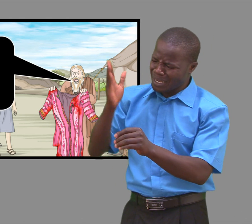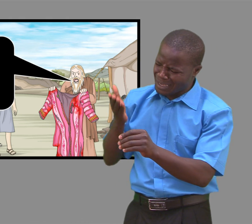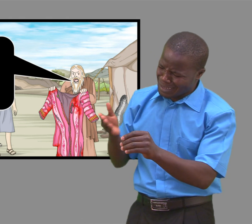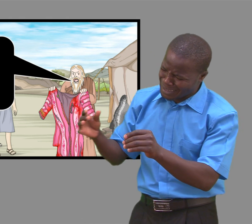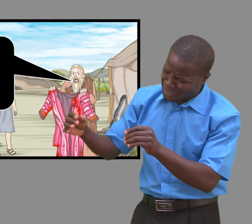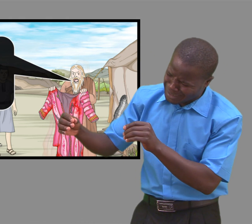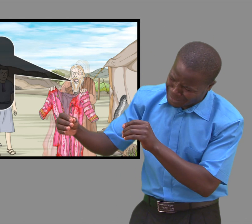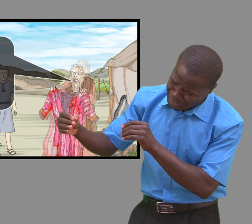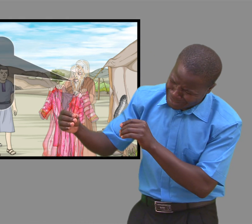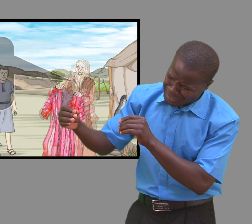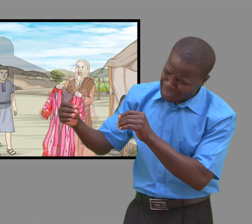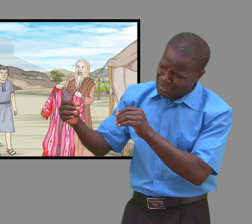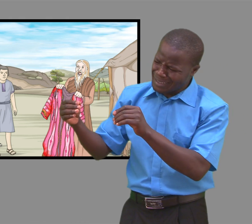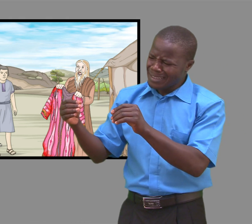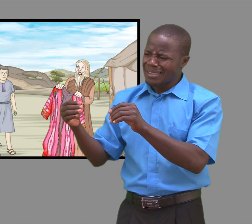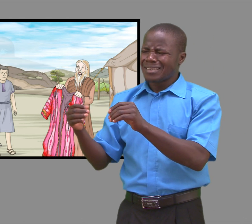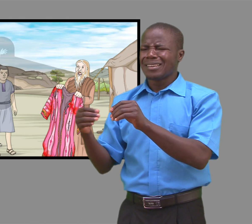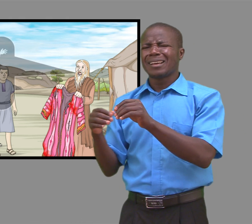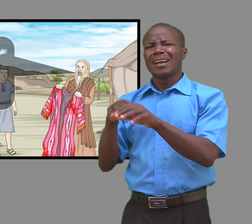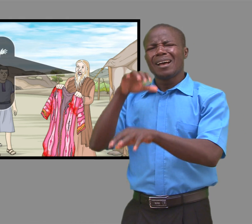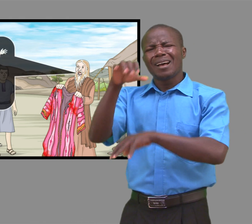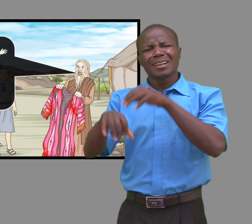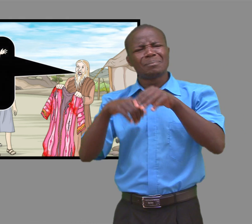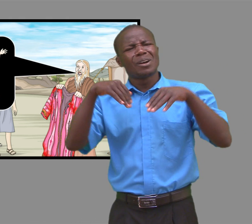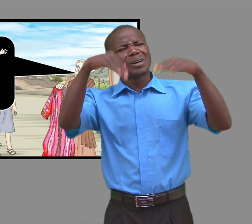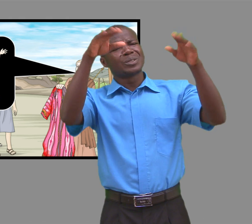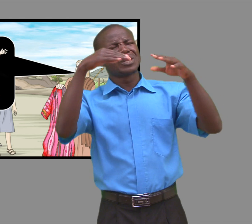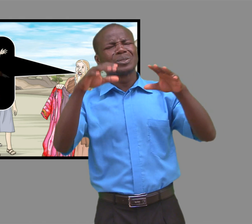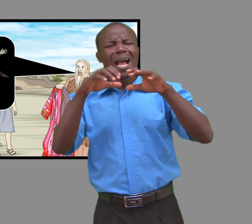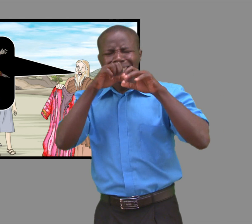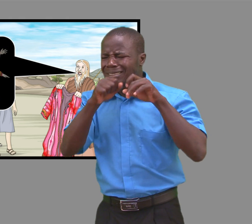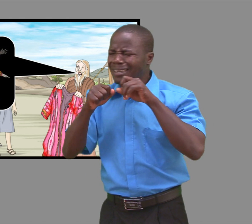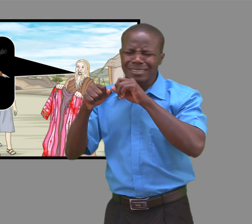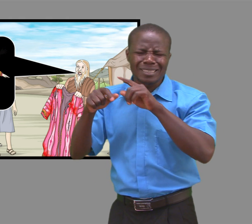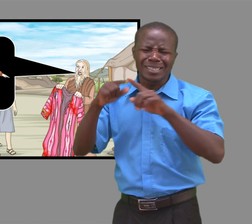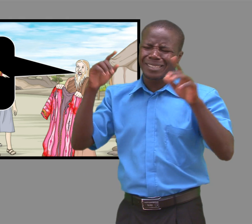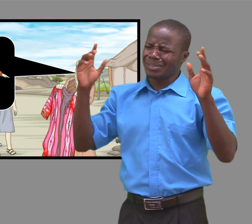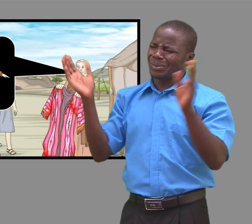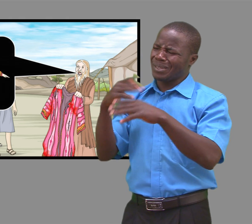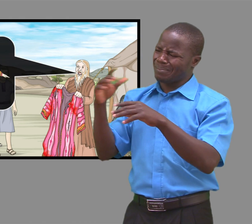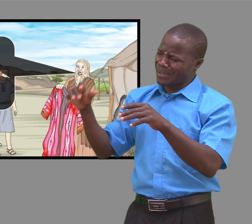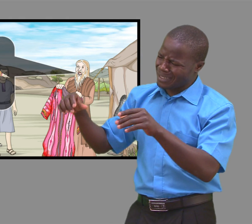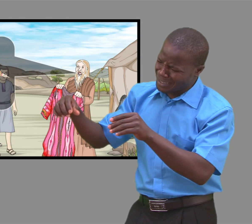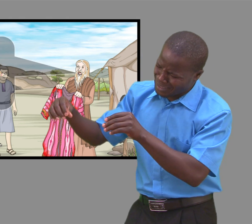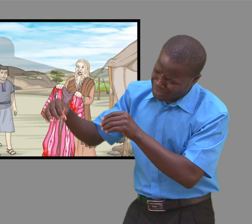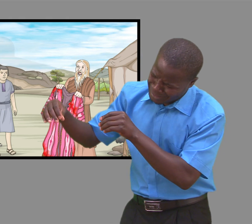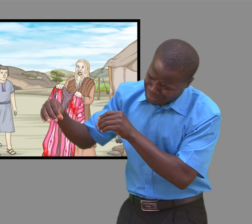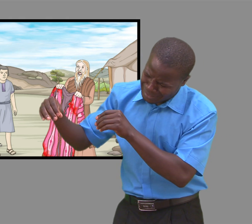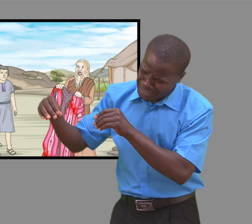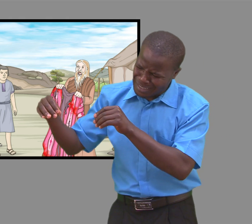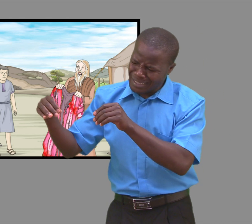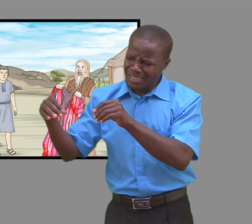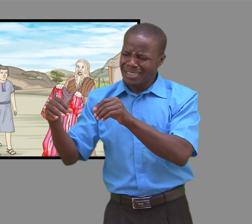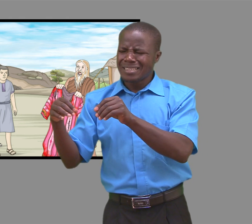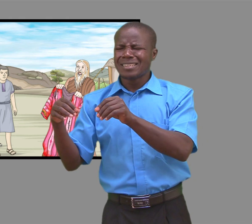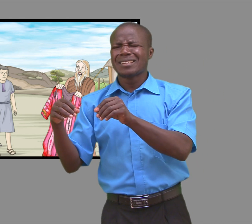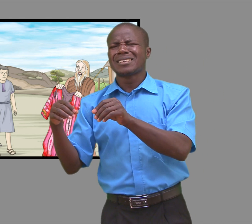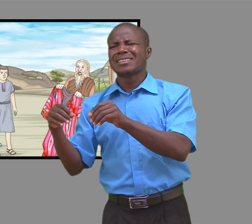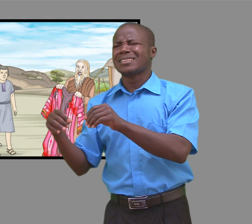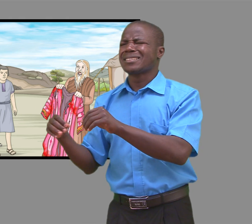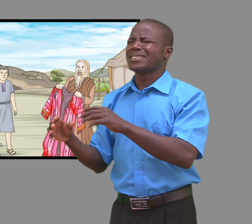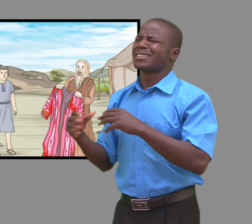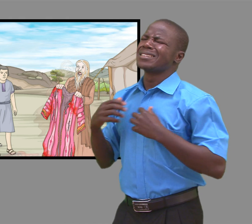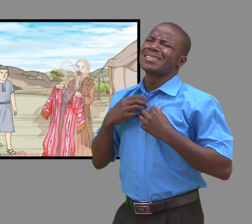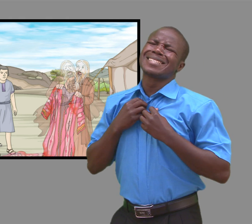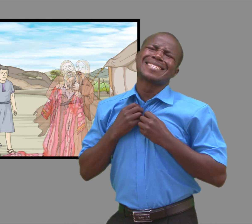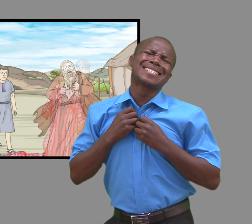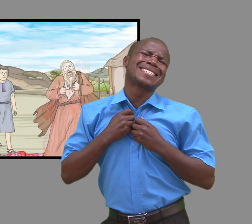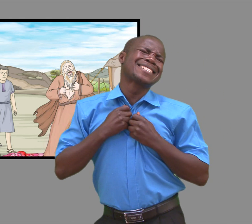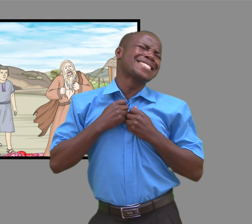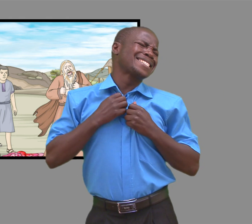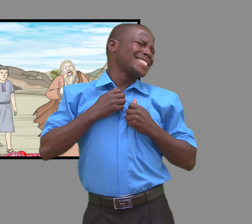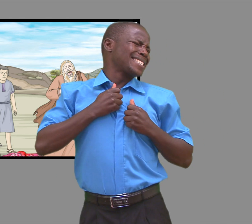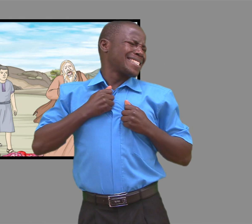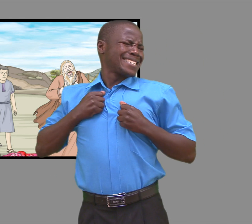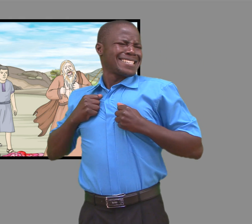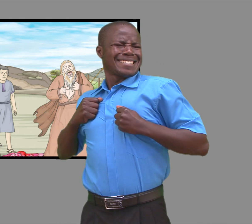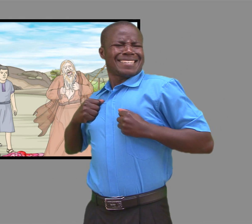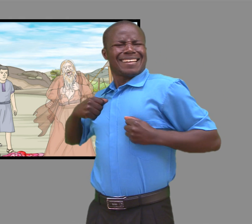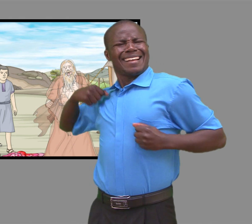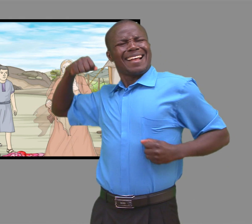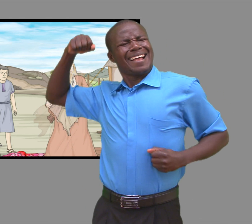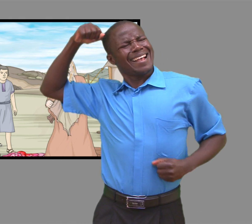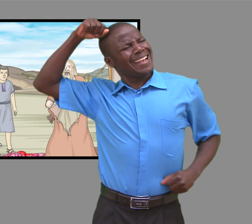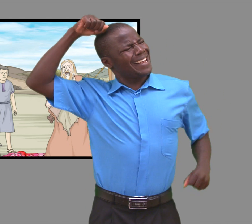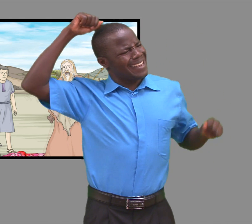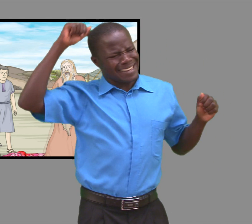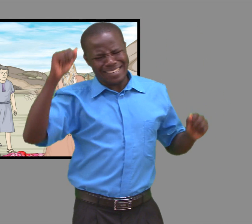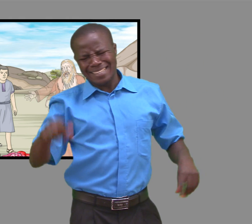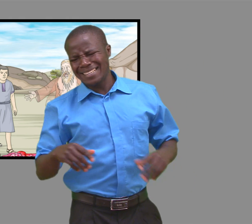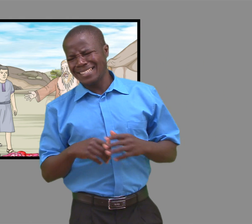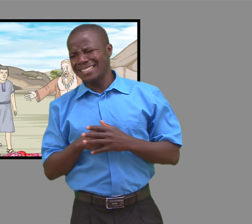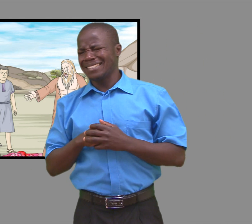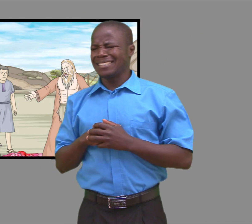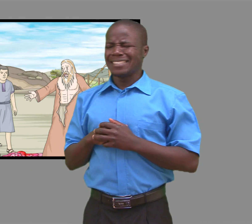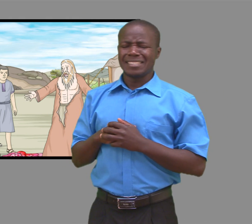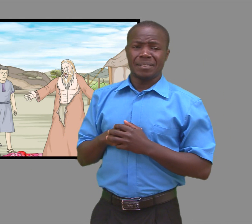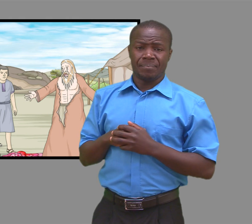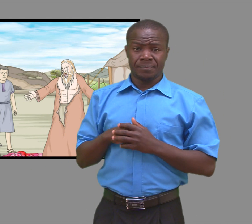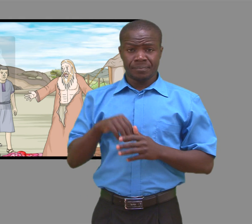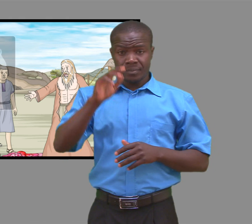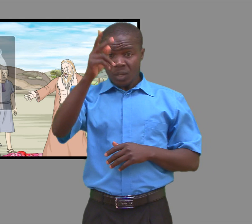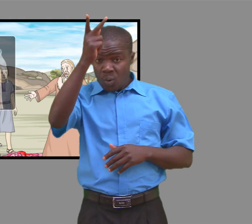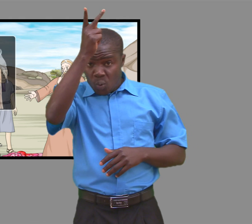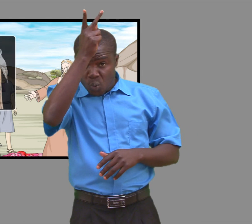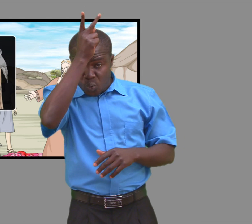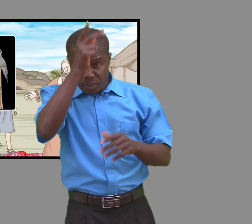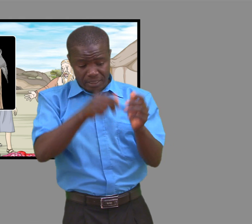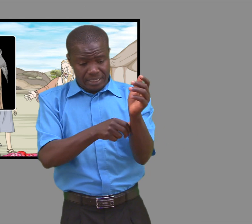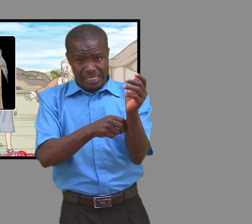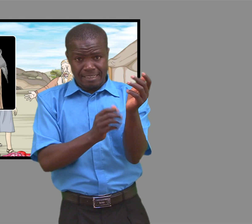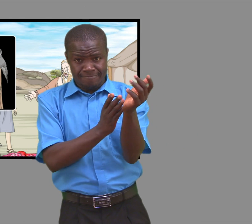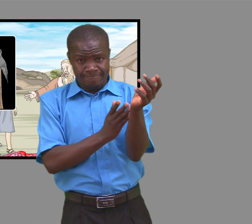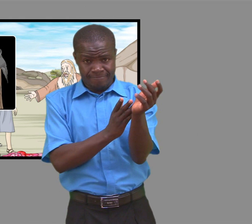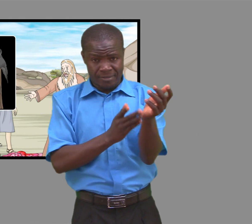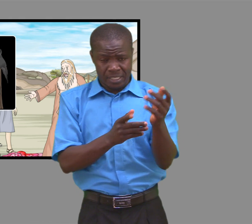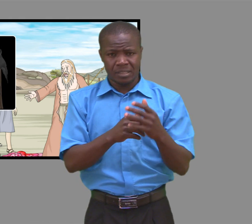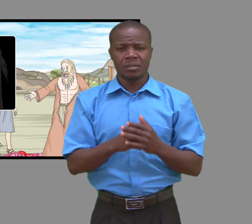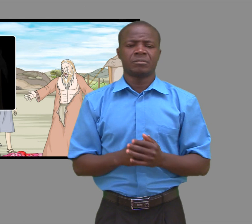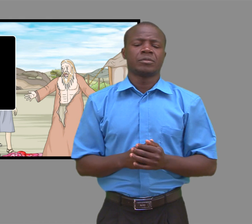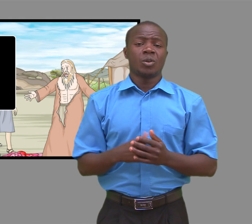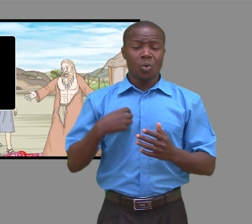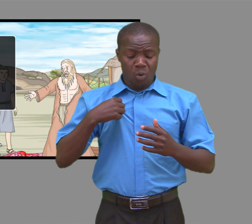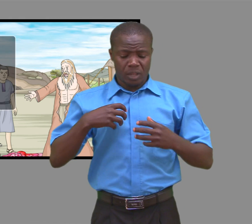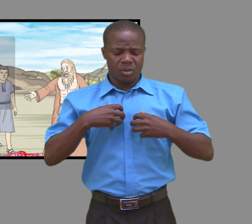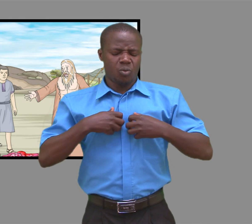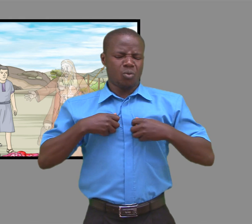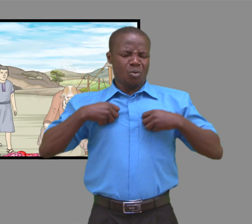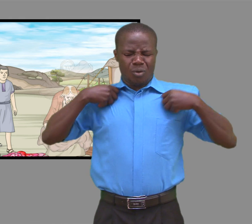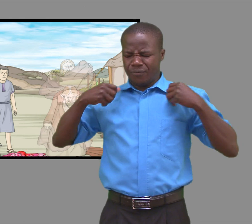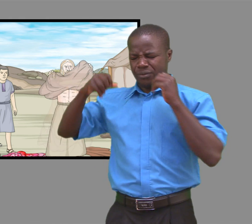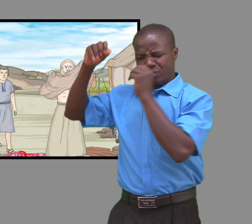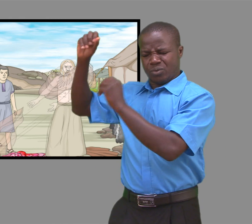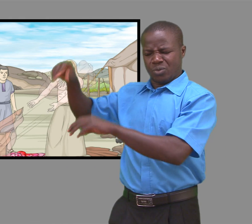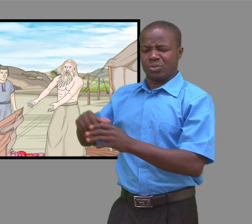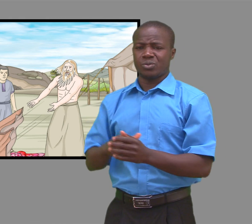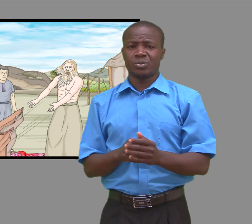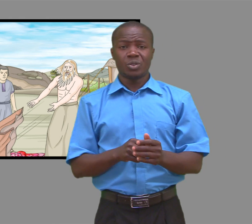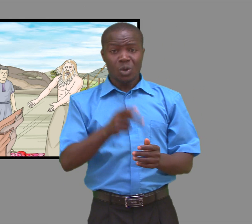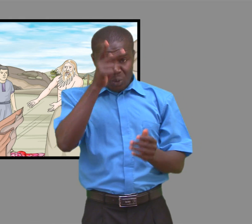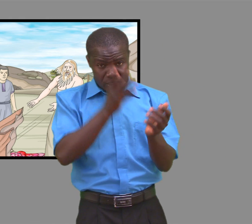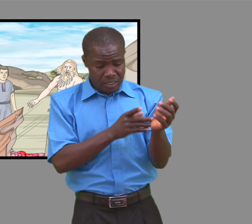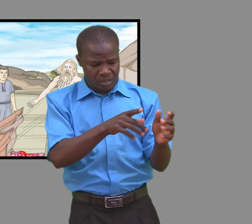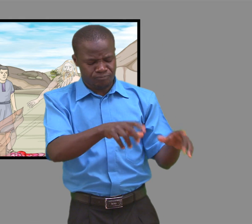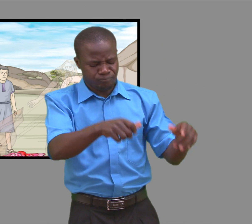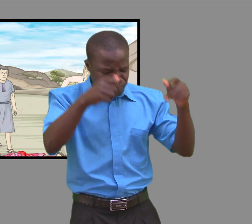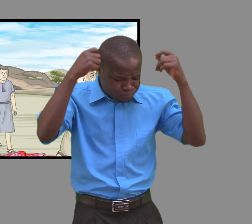A vicious animal has devoured him. Joseph has surely been torn to pieces!”